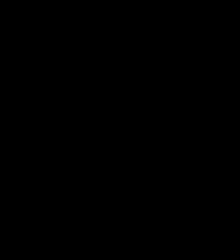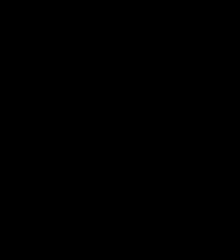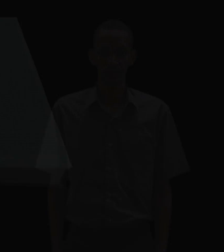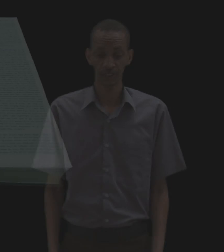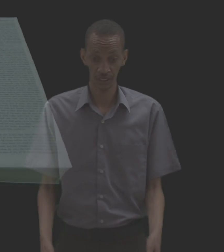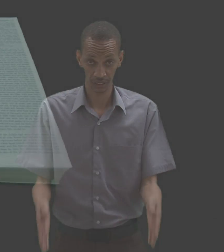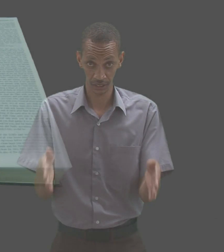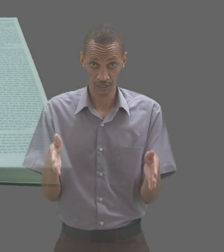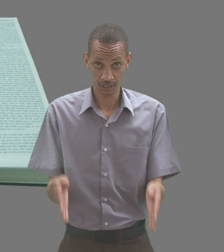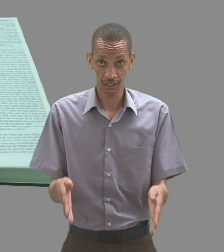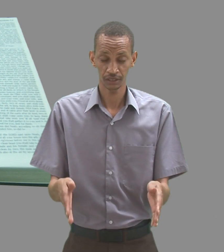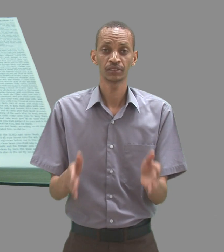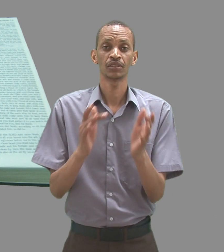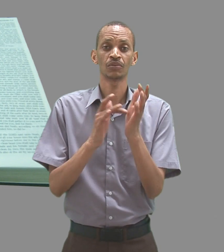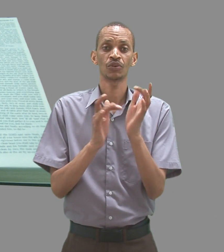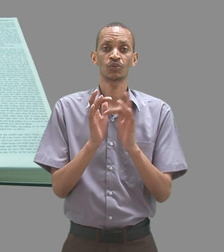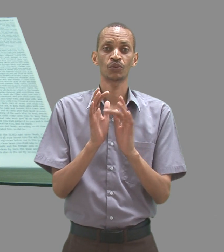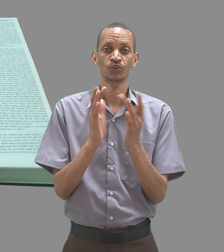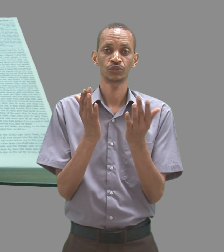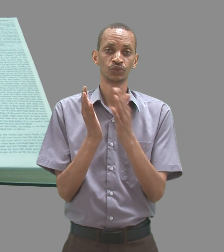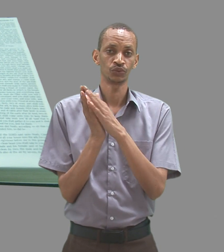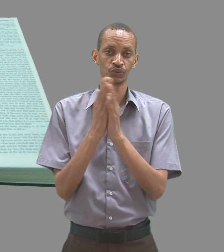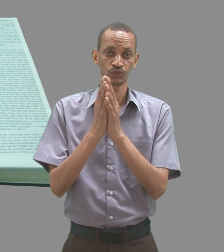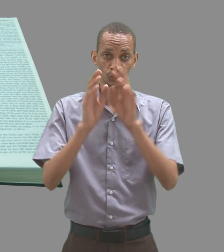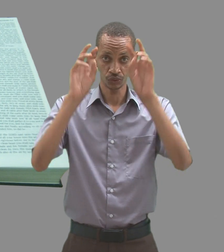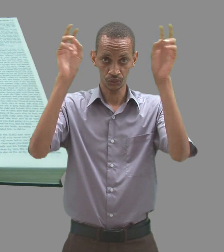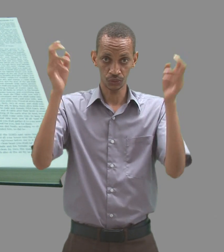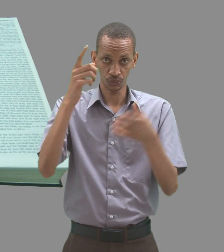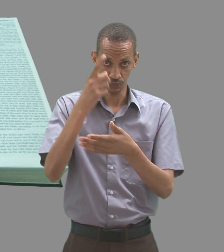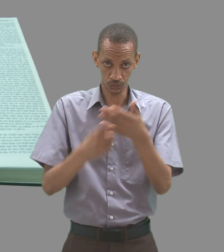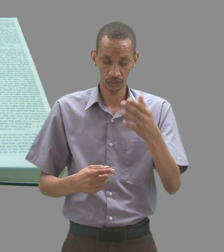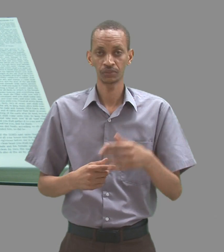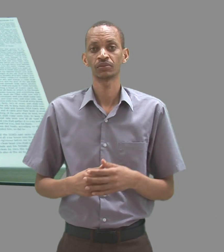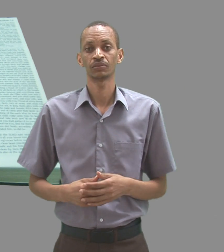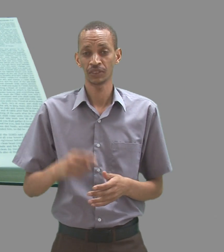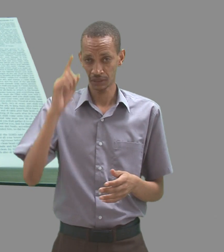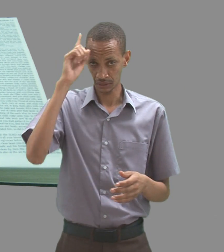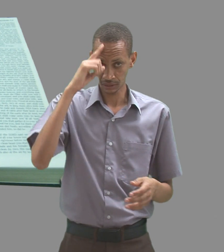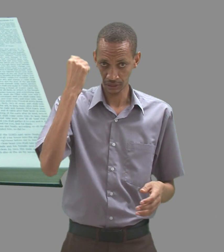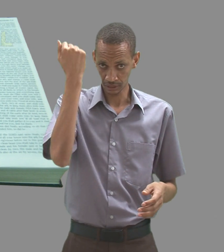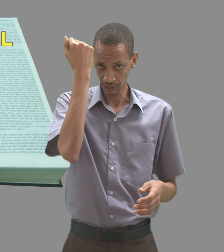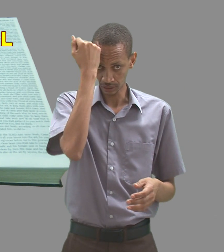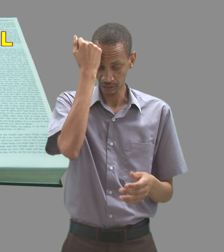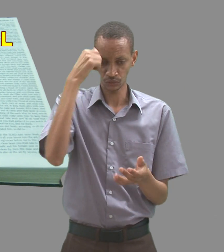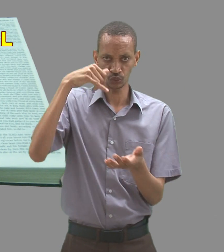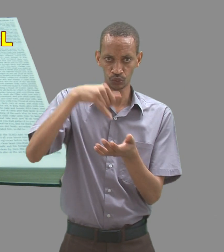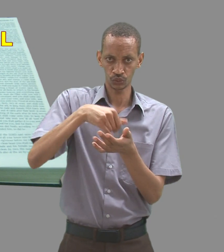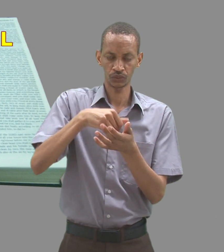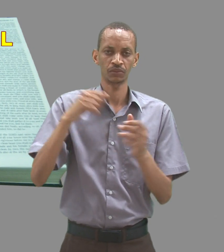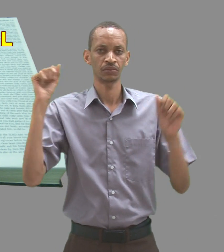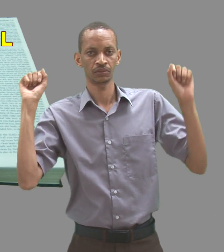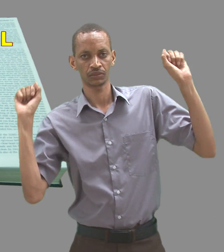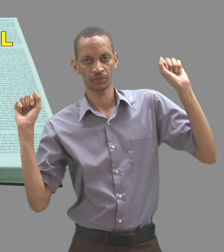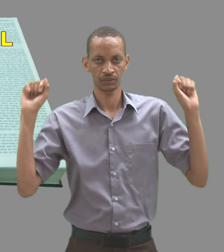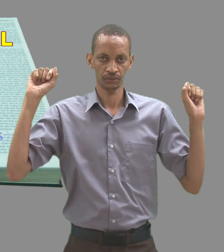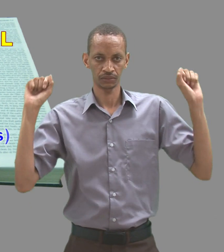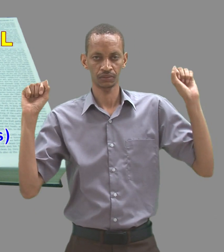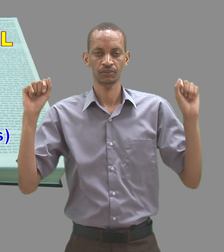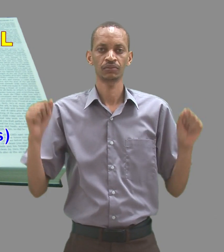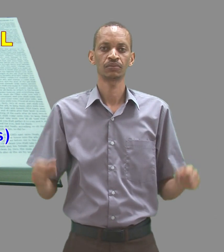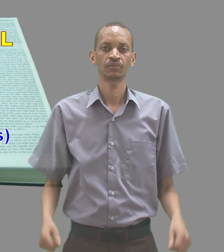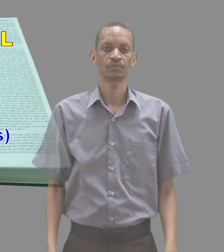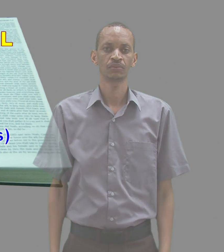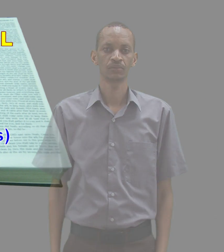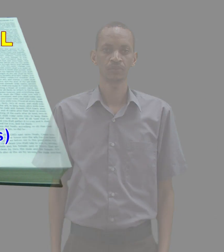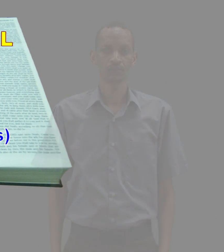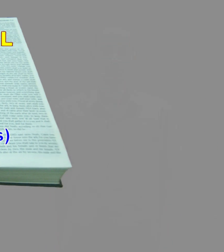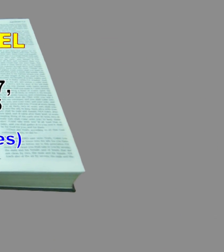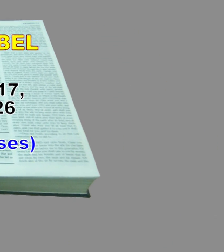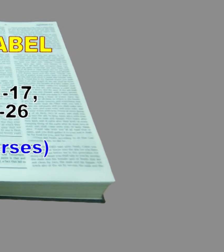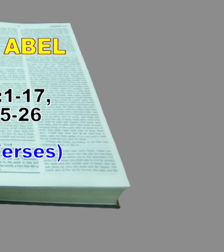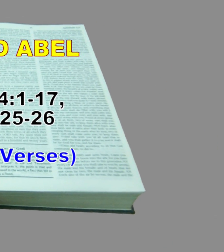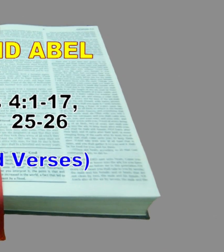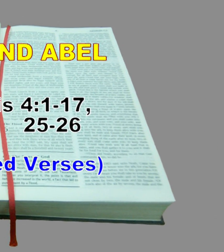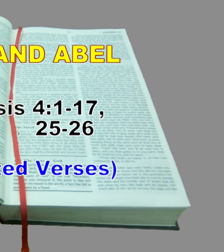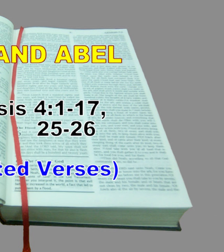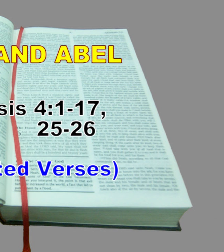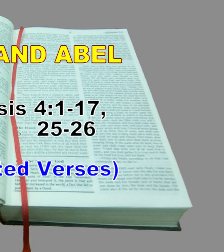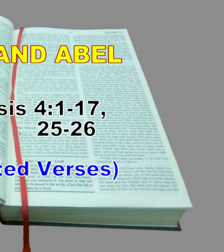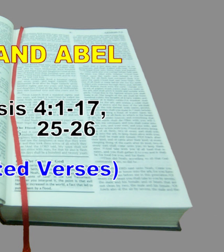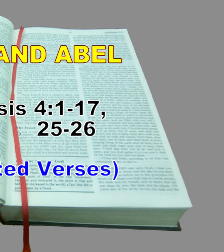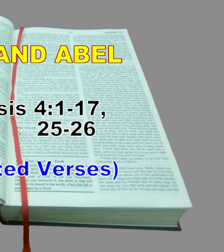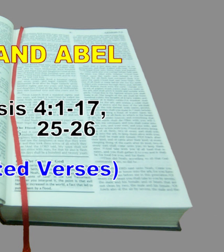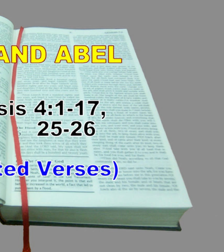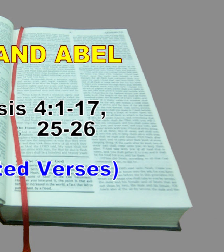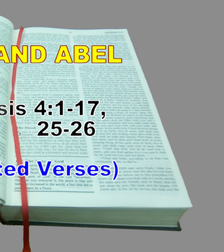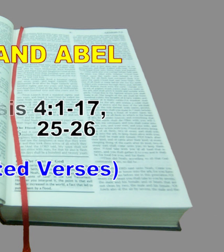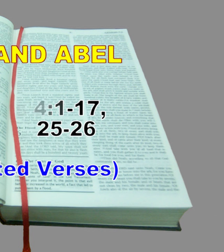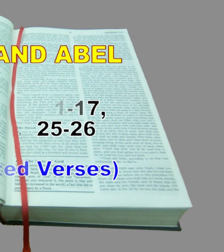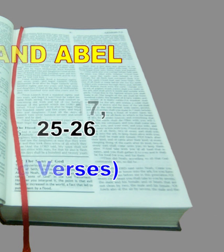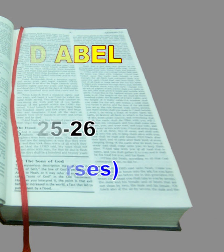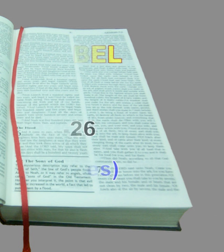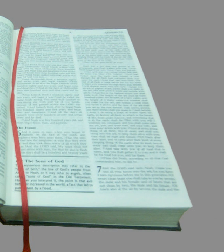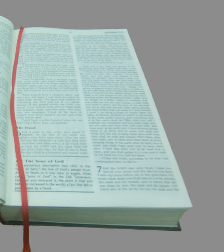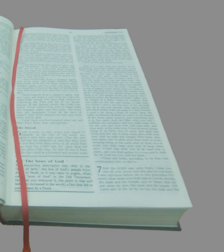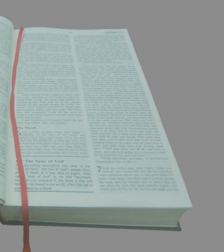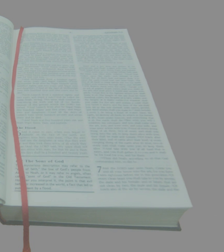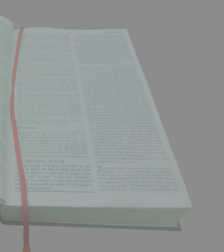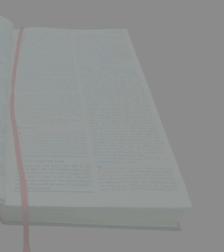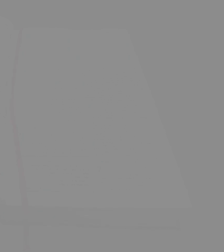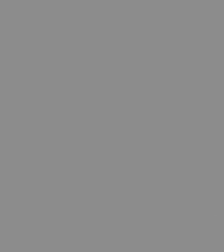Cain and Abel